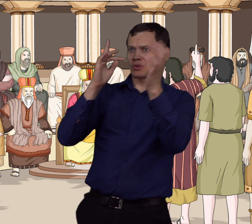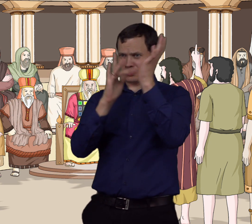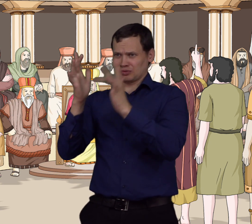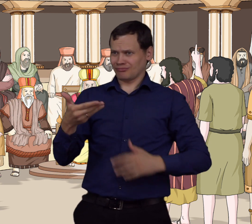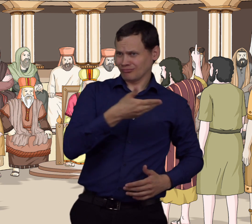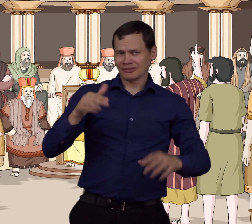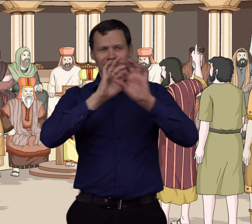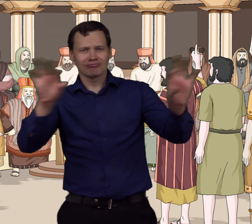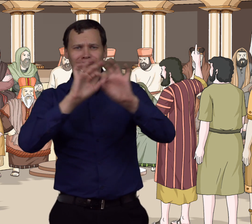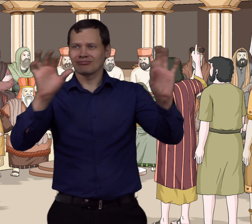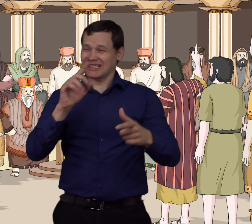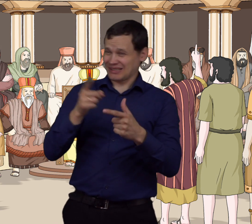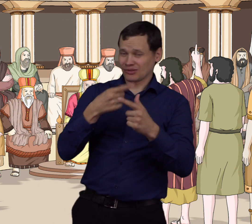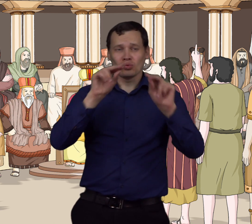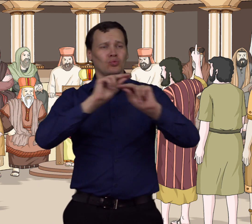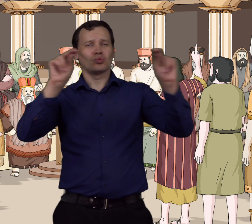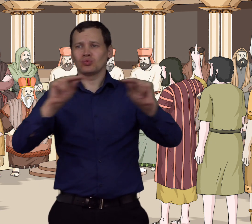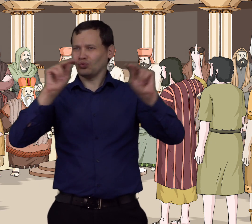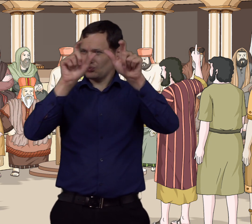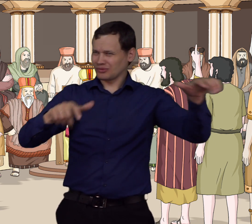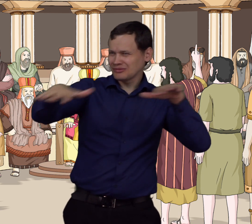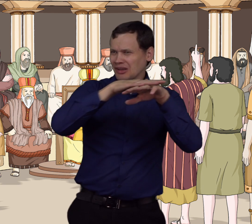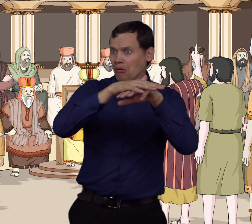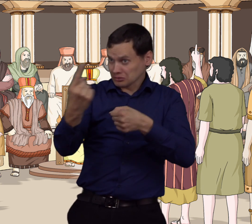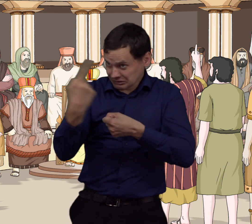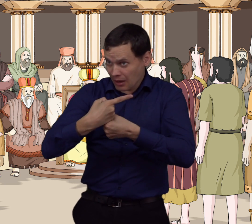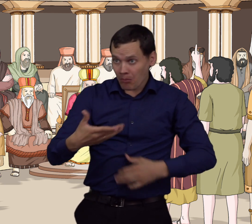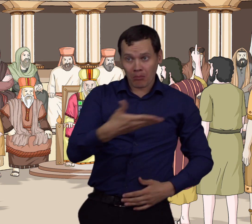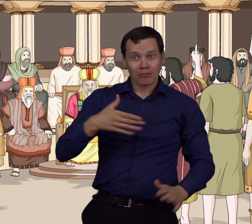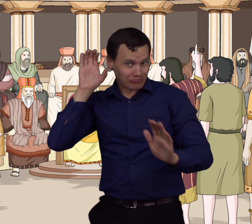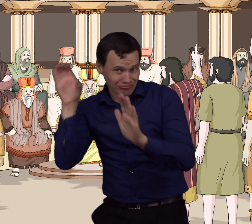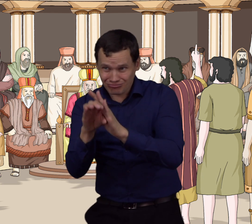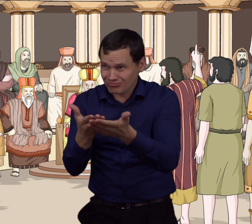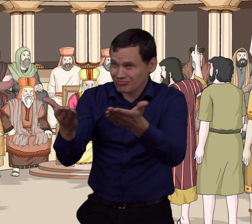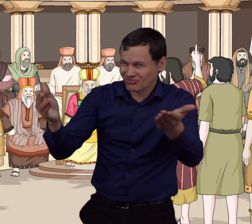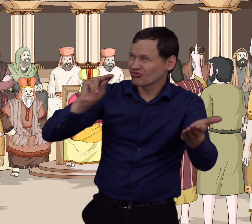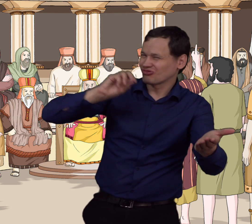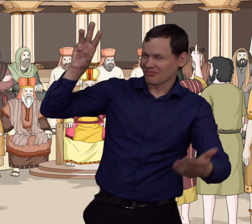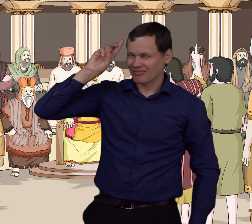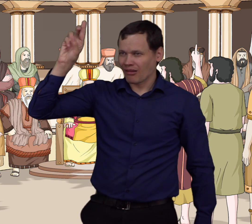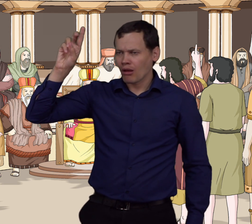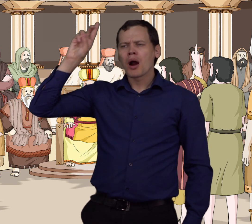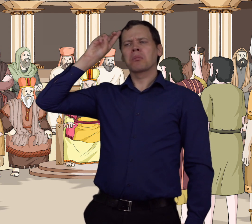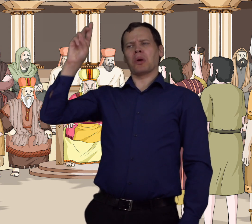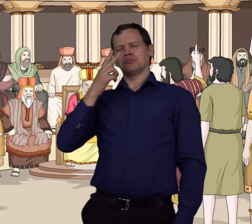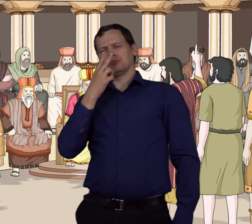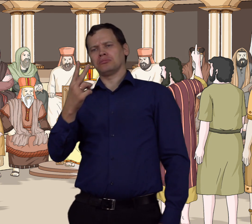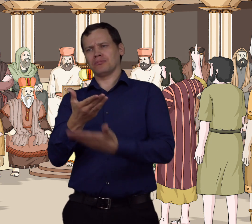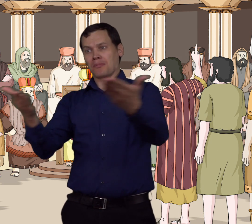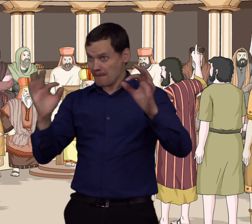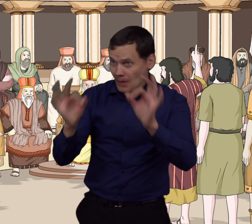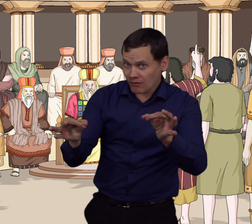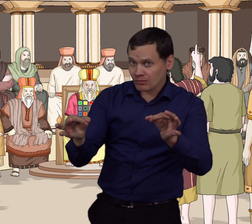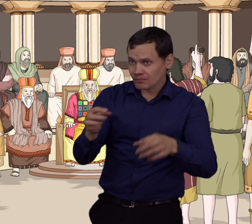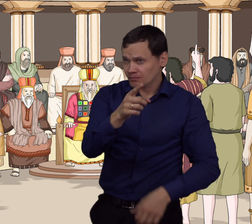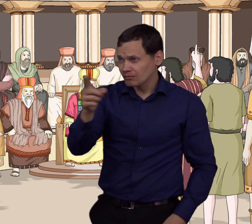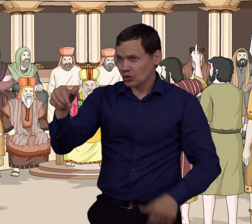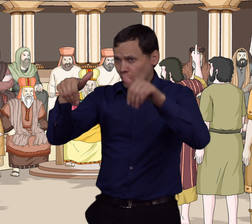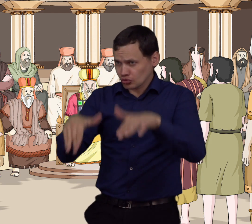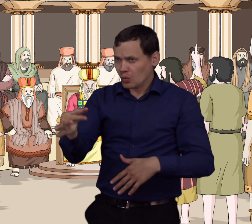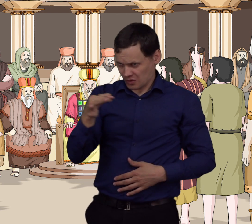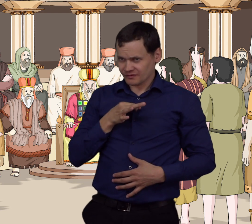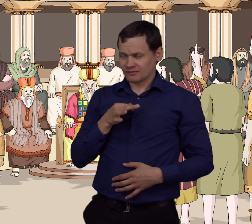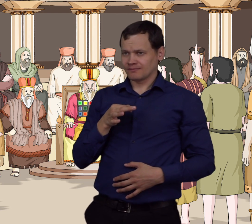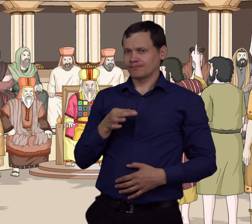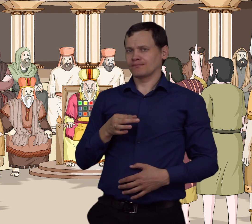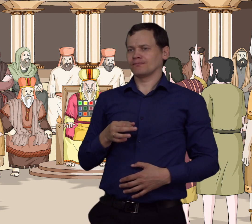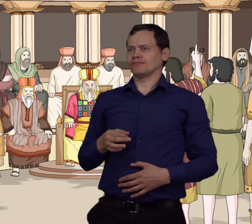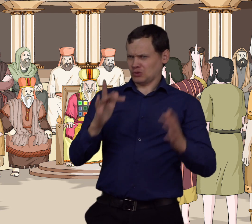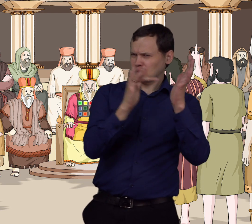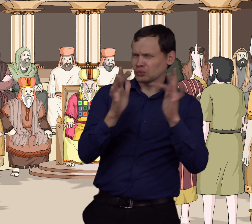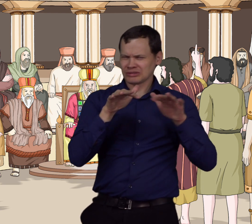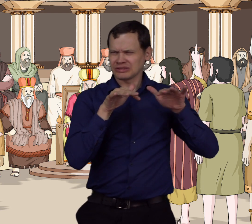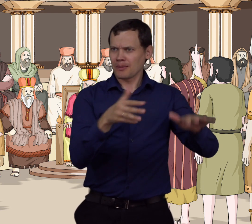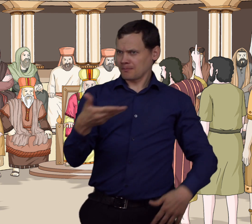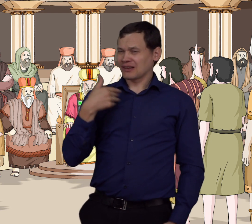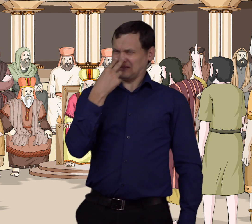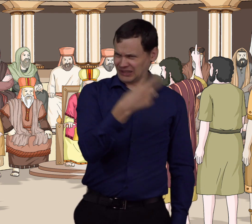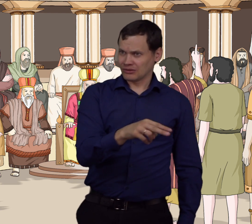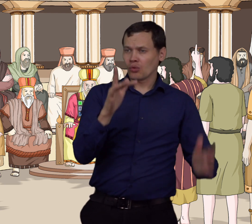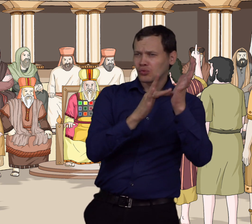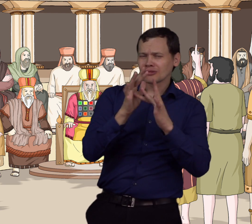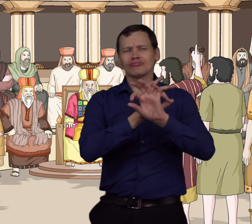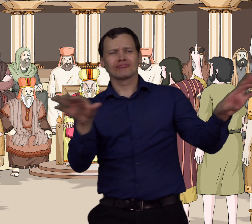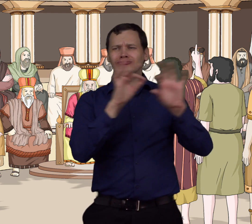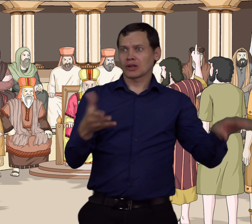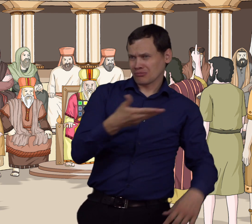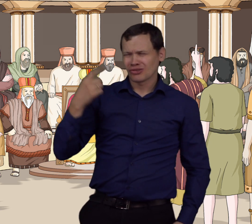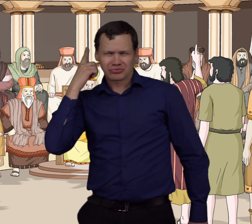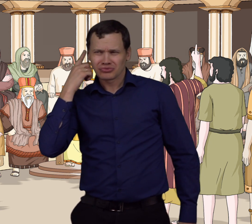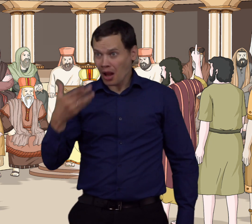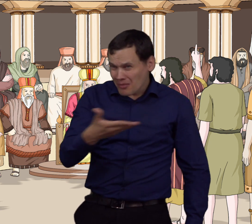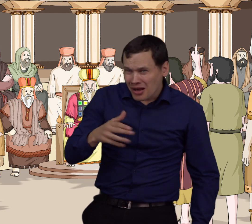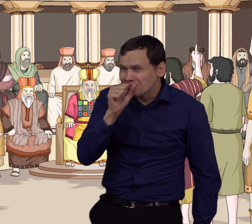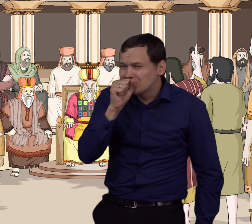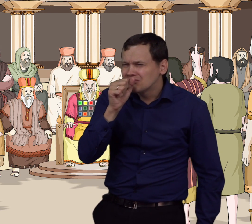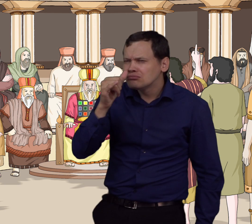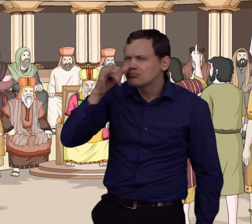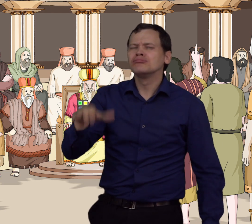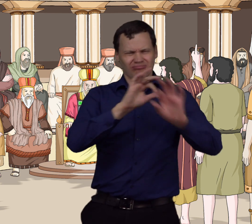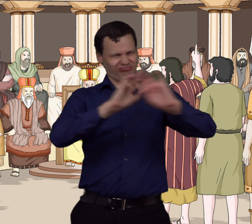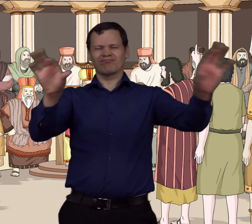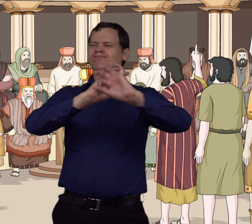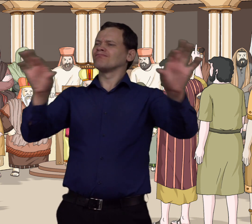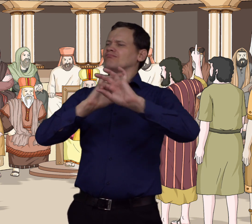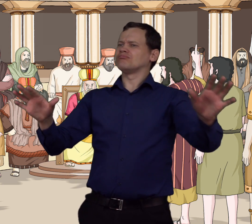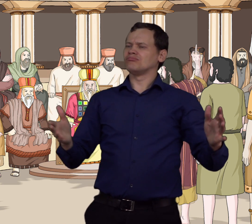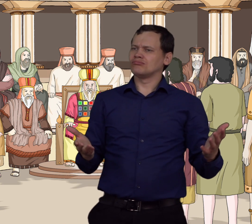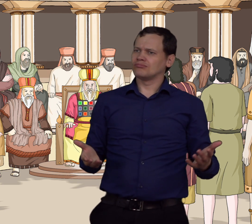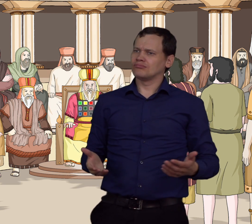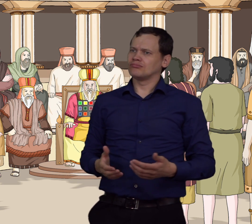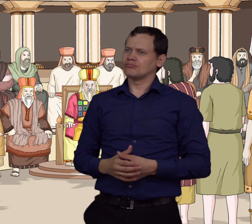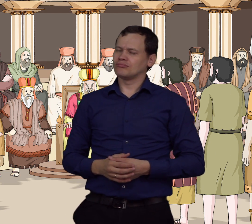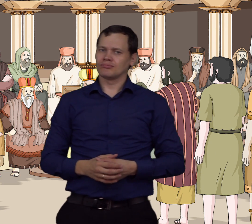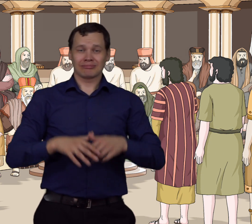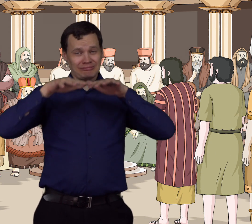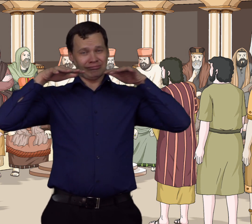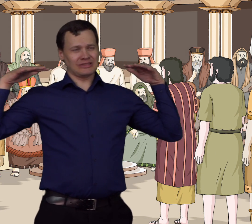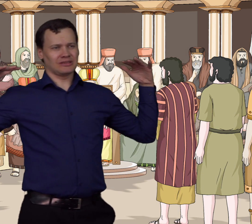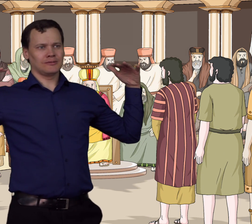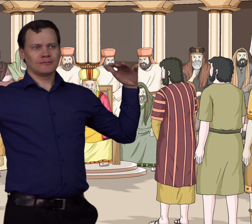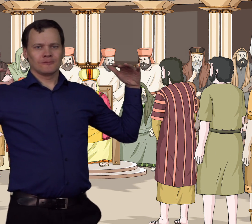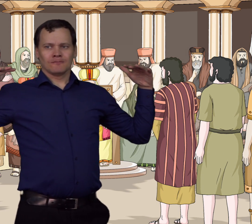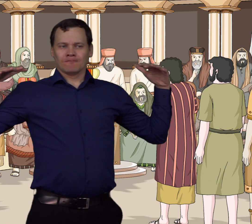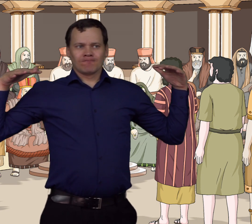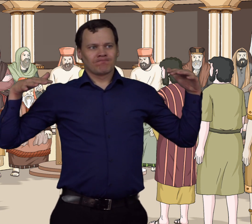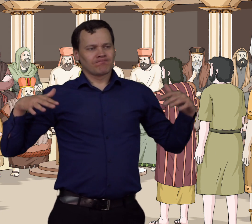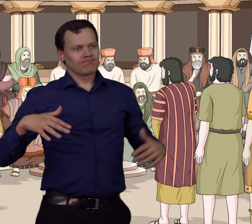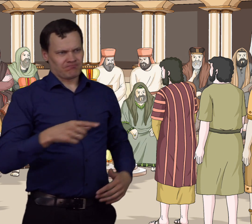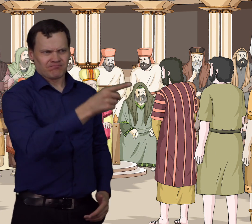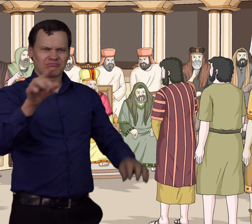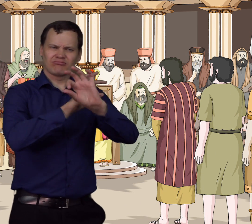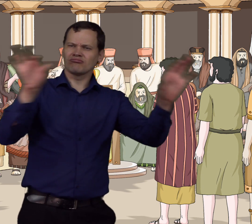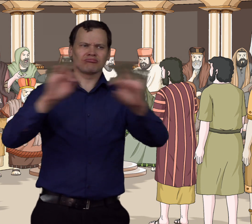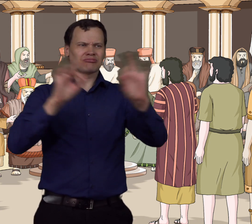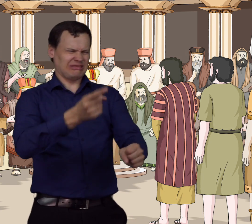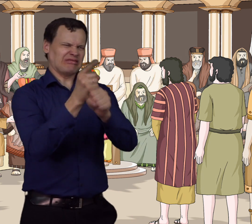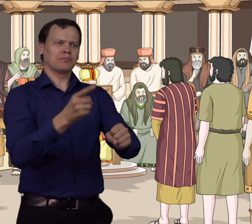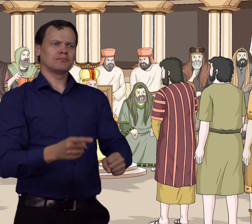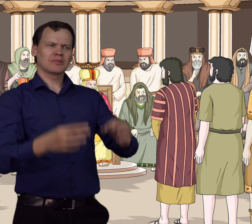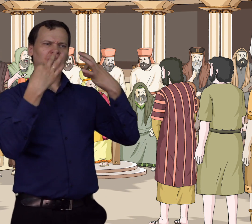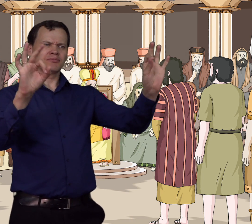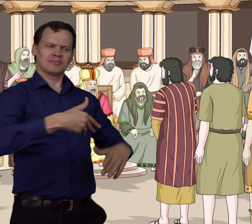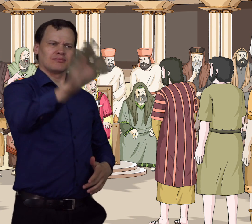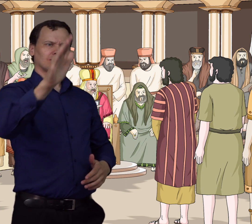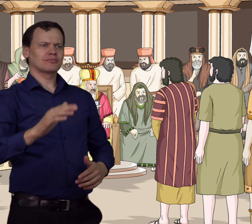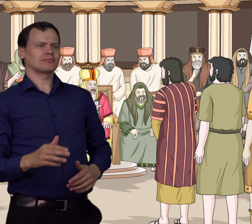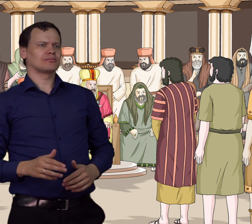But Peter and John replied, “Judge for yourselves whether it is right in God’s sight to listen to you rather than God.